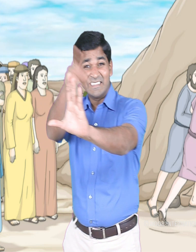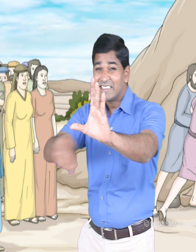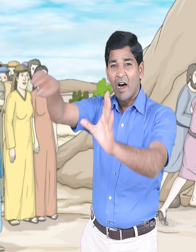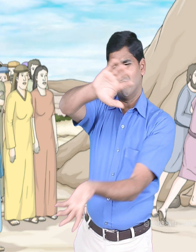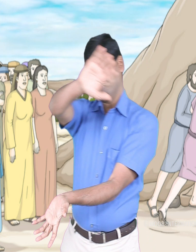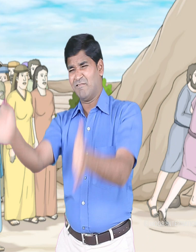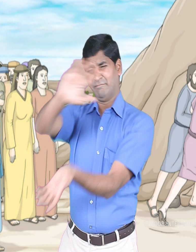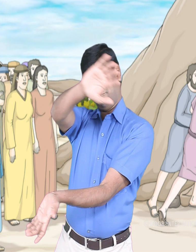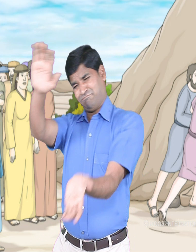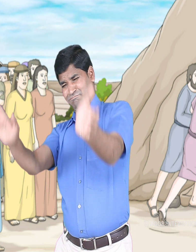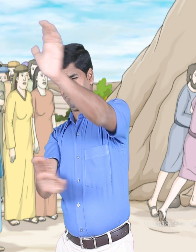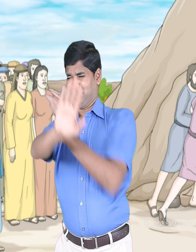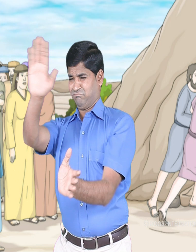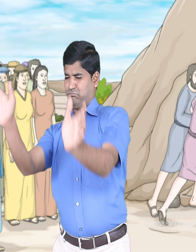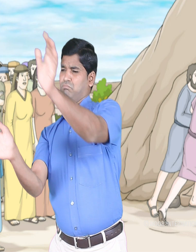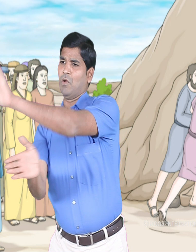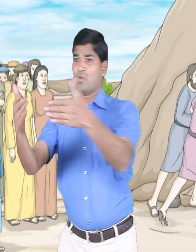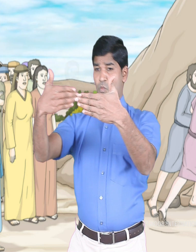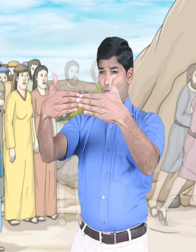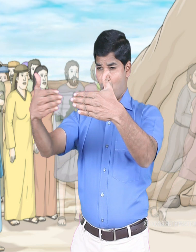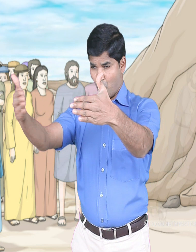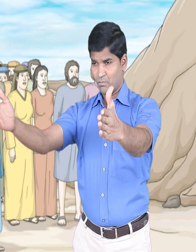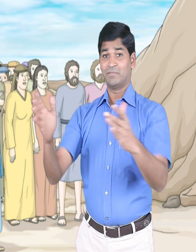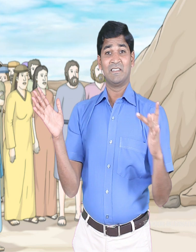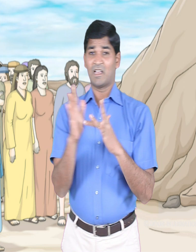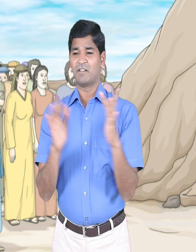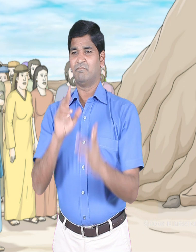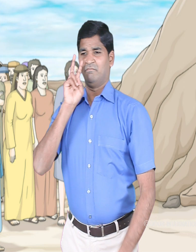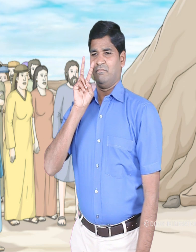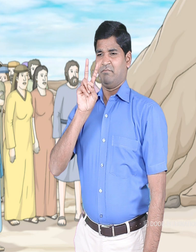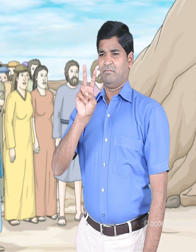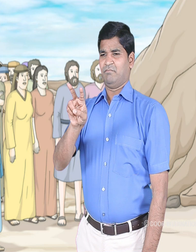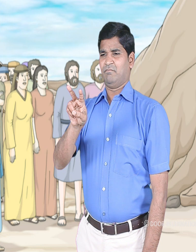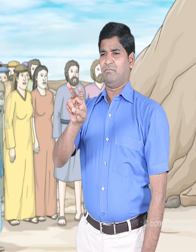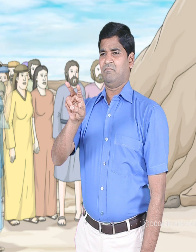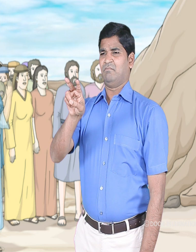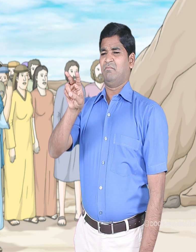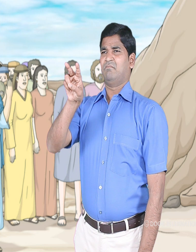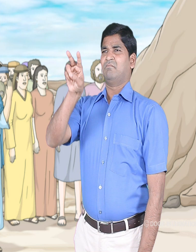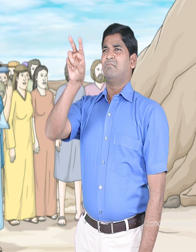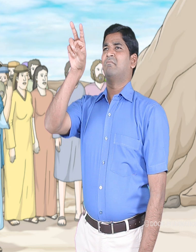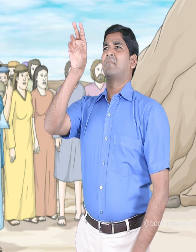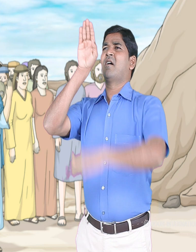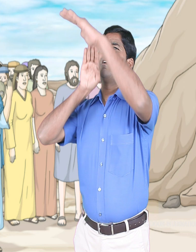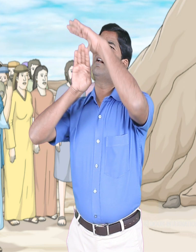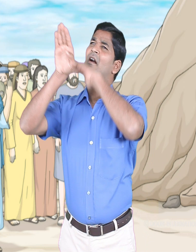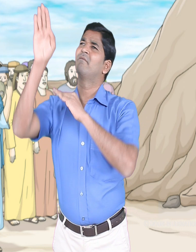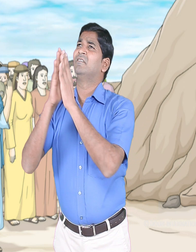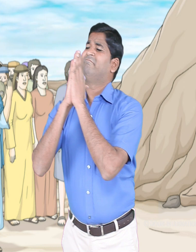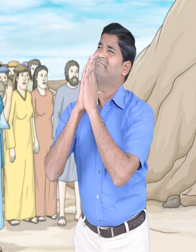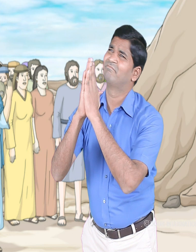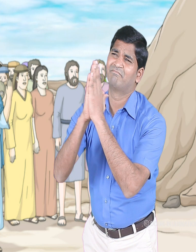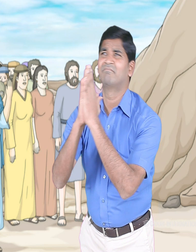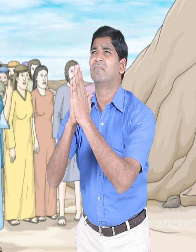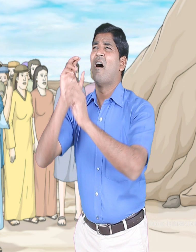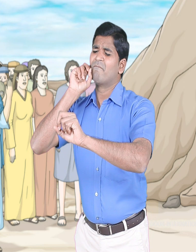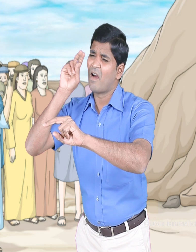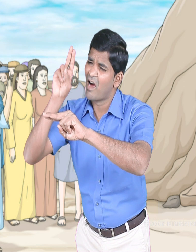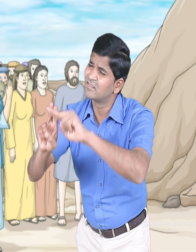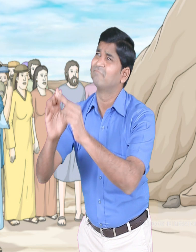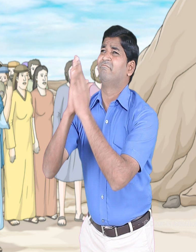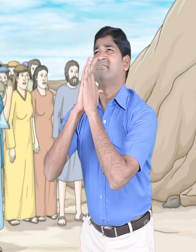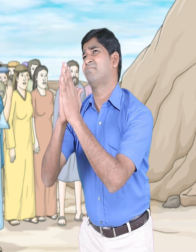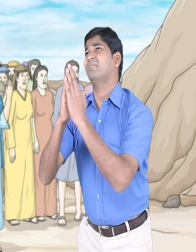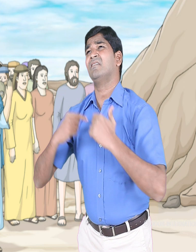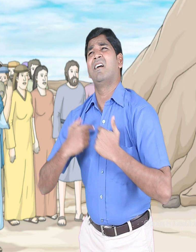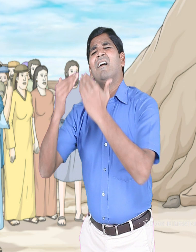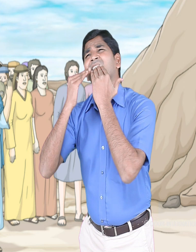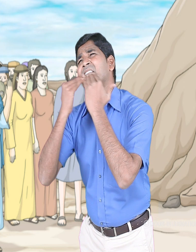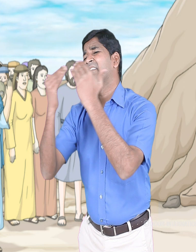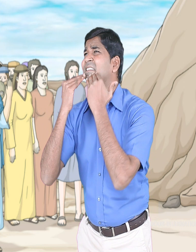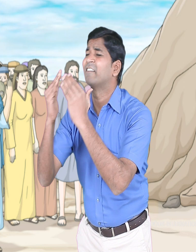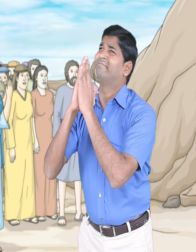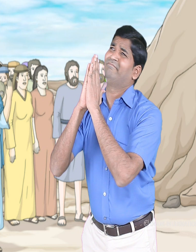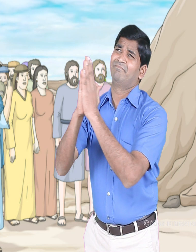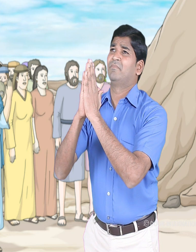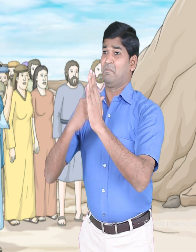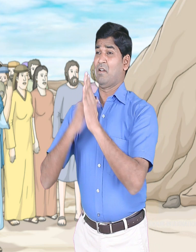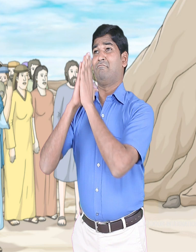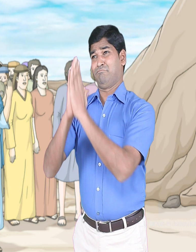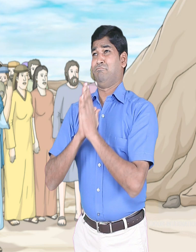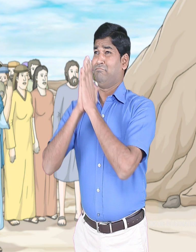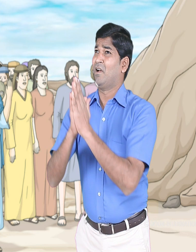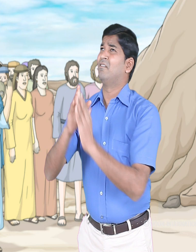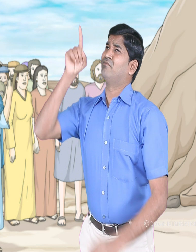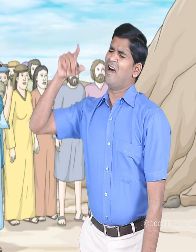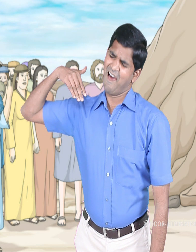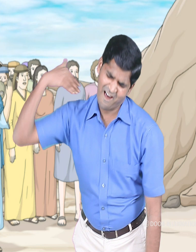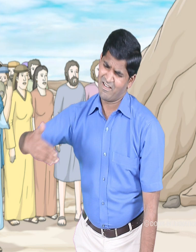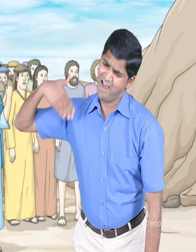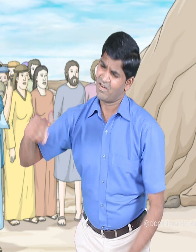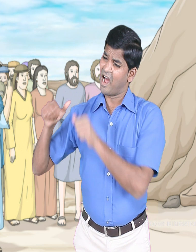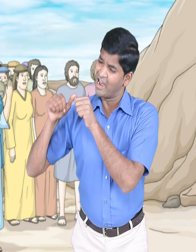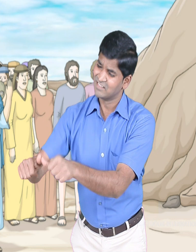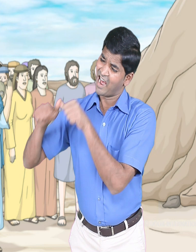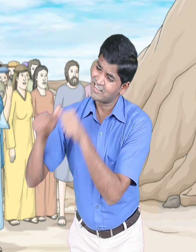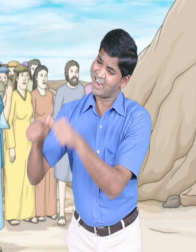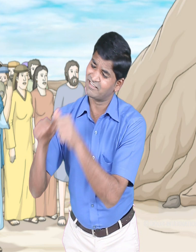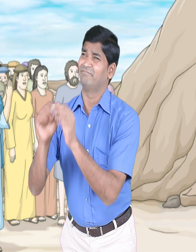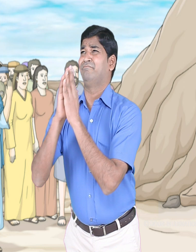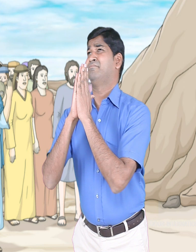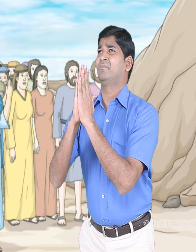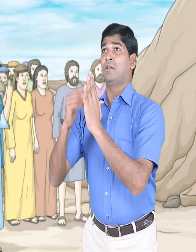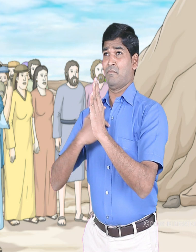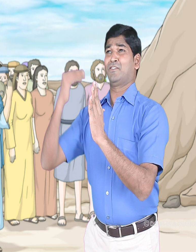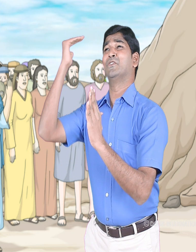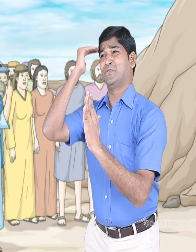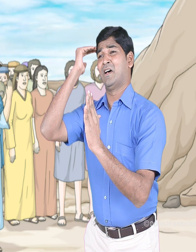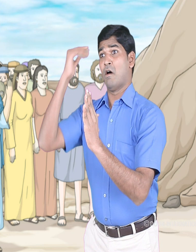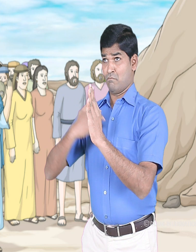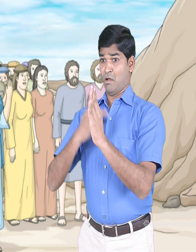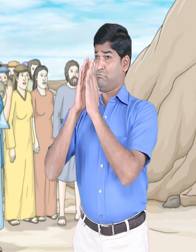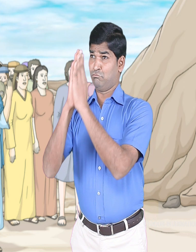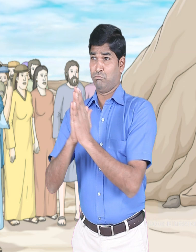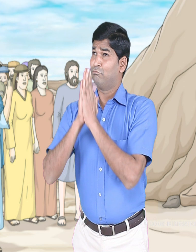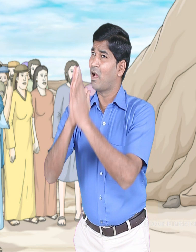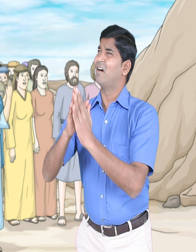Then Jesus lifted His eyes upward and said, “Father, I thank You that You have heard Me.